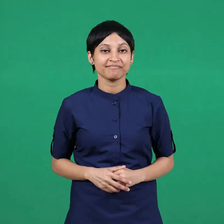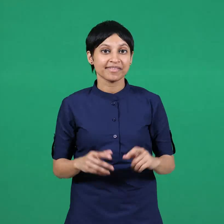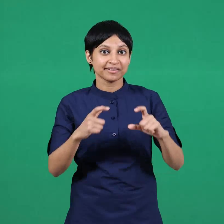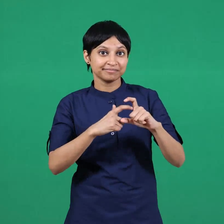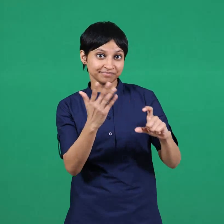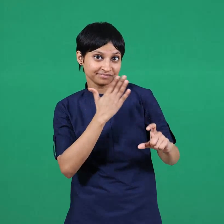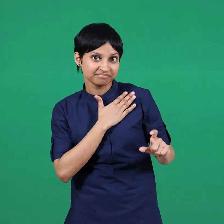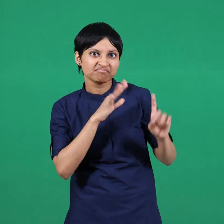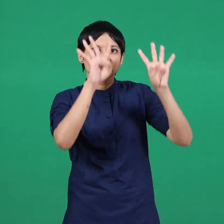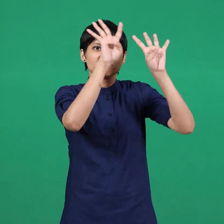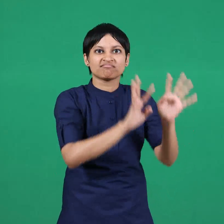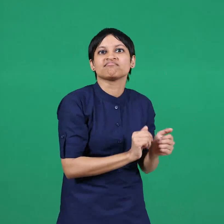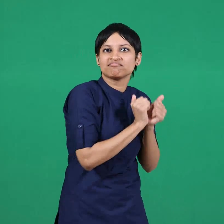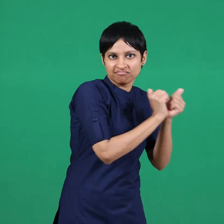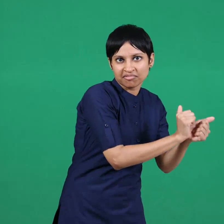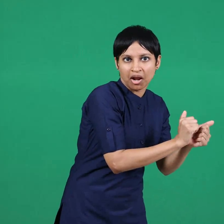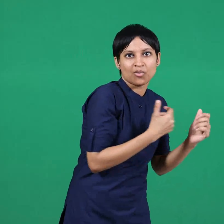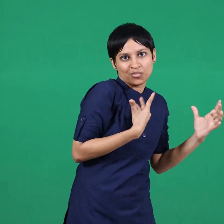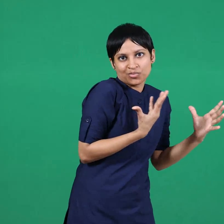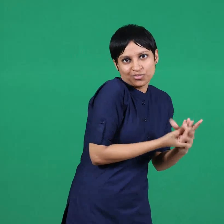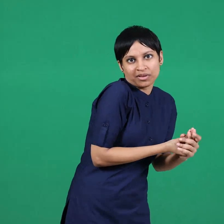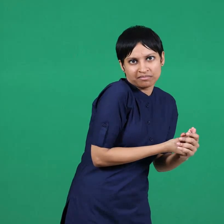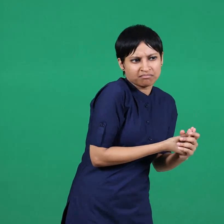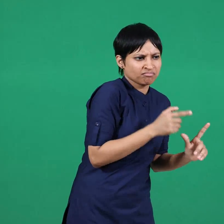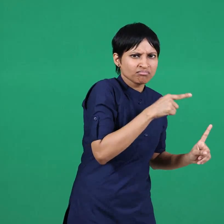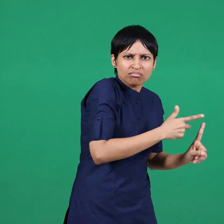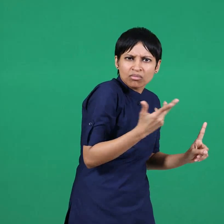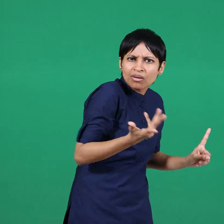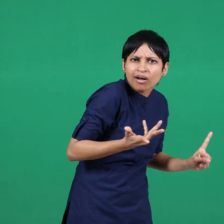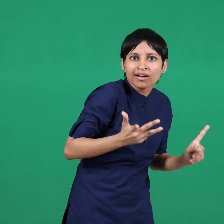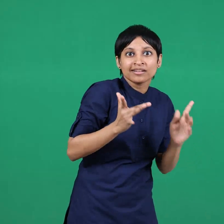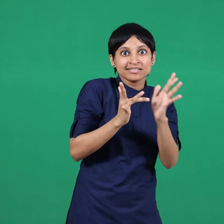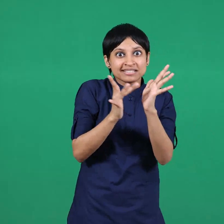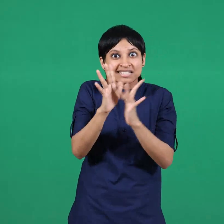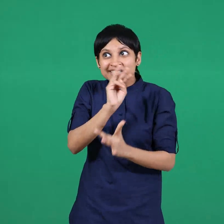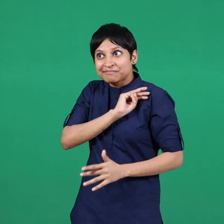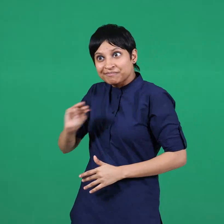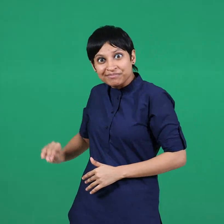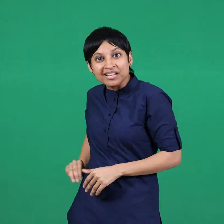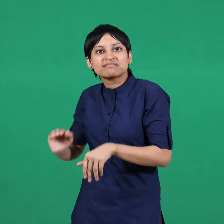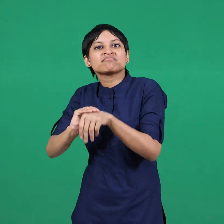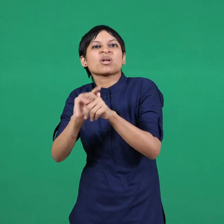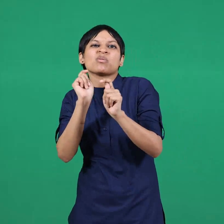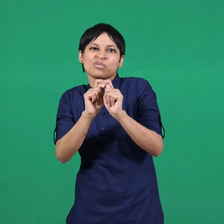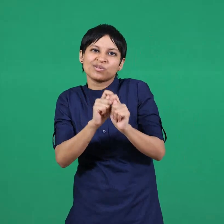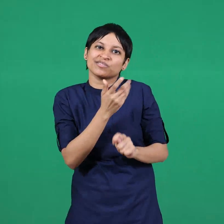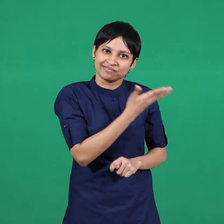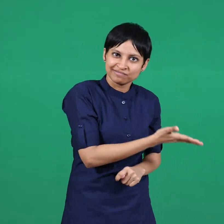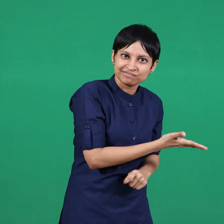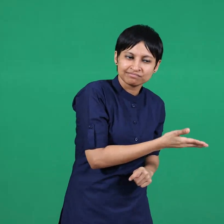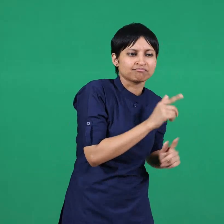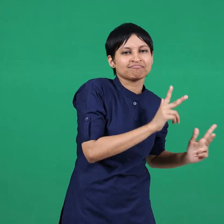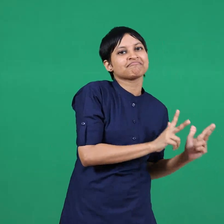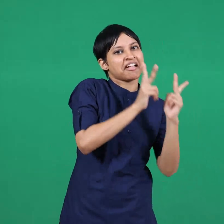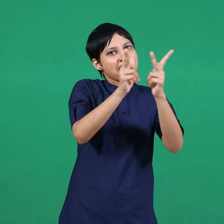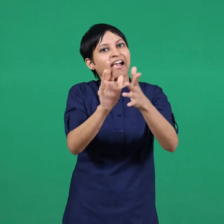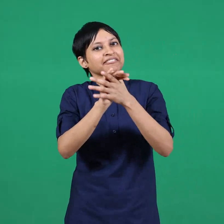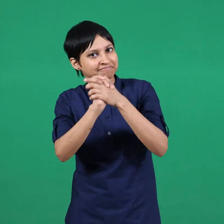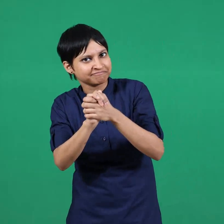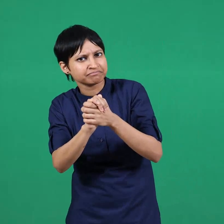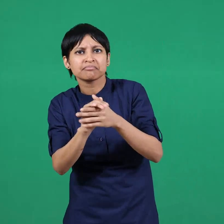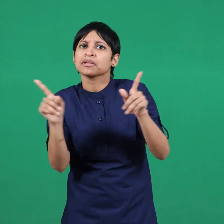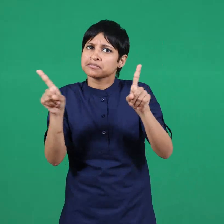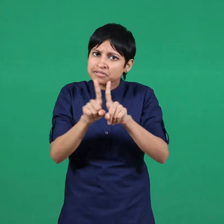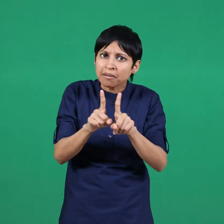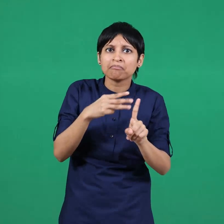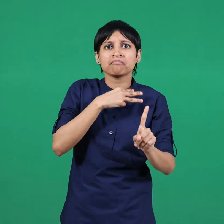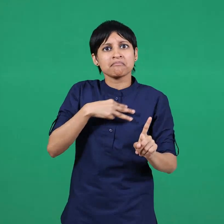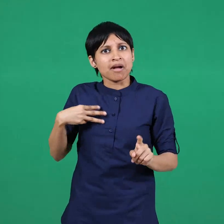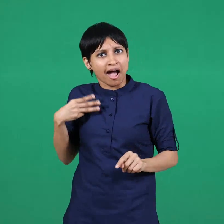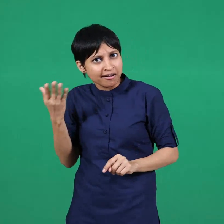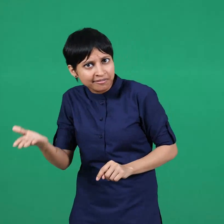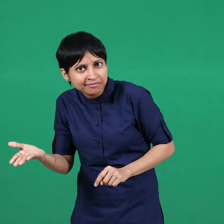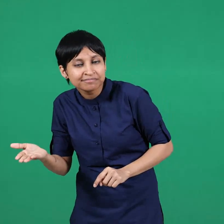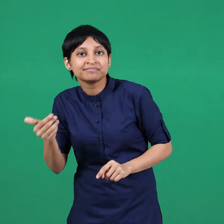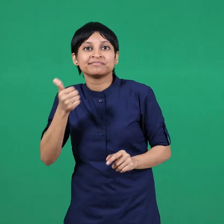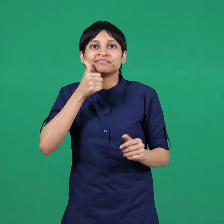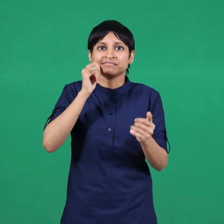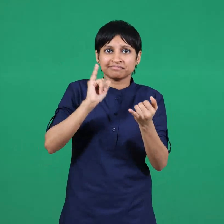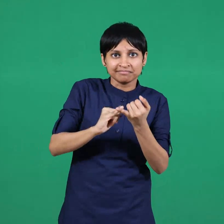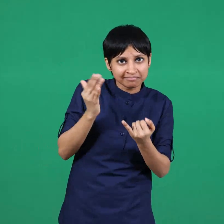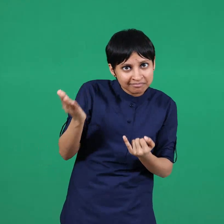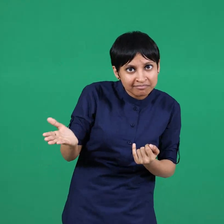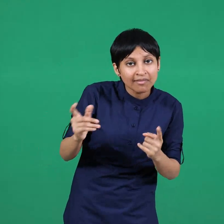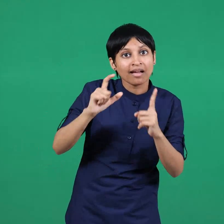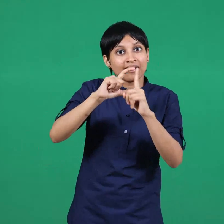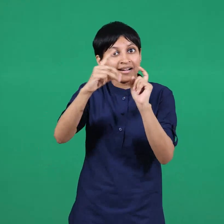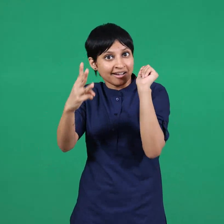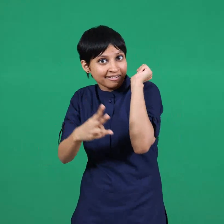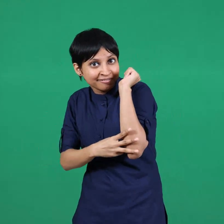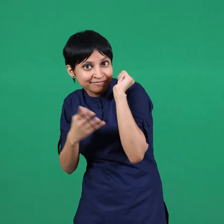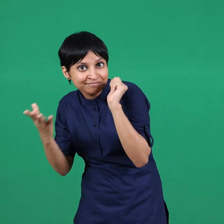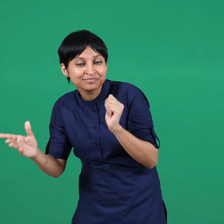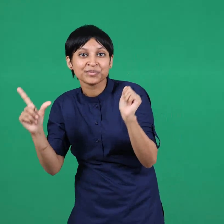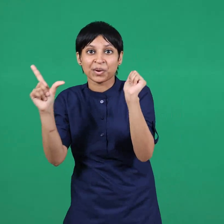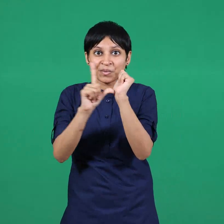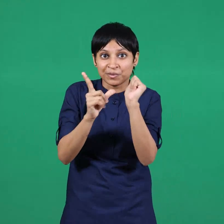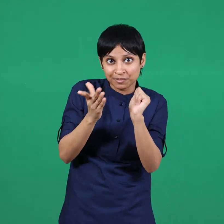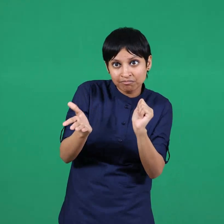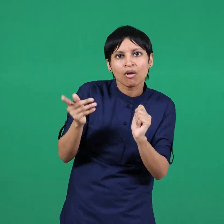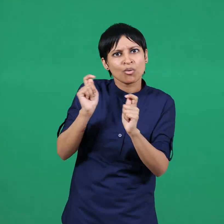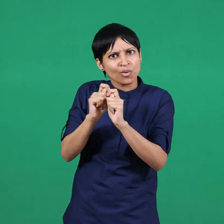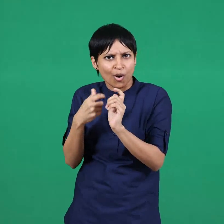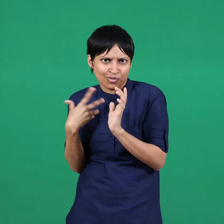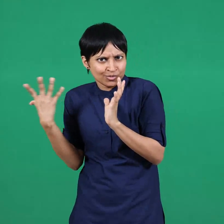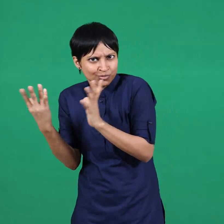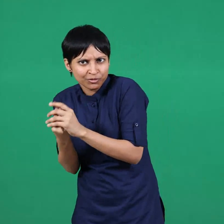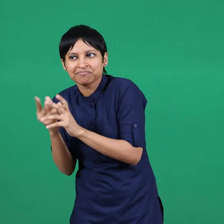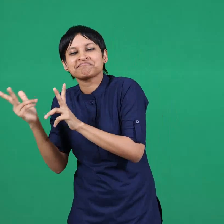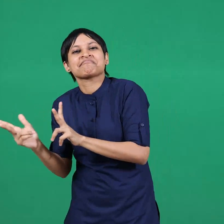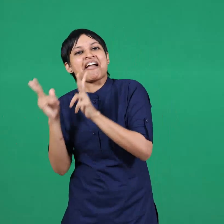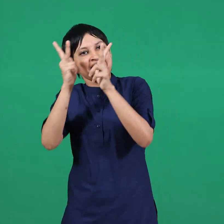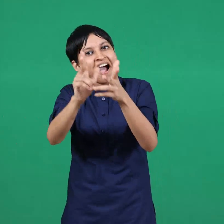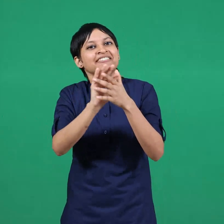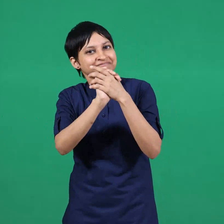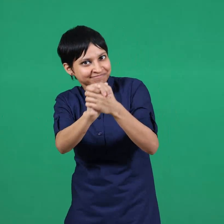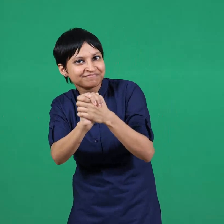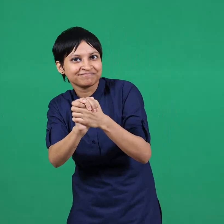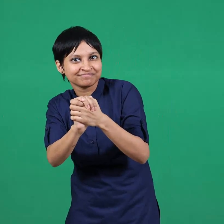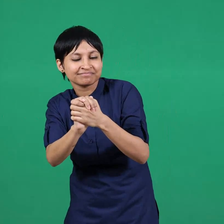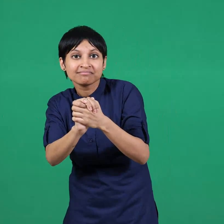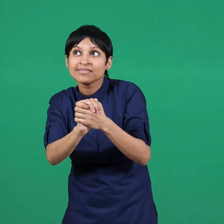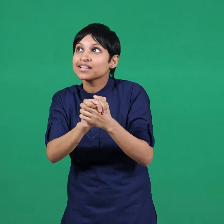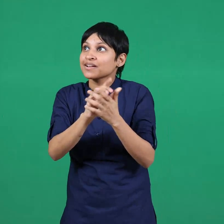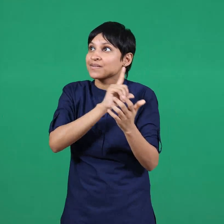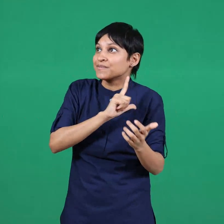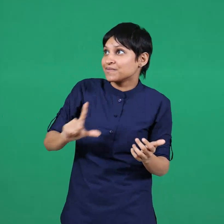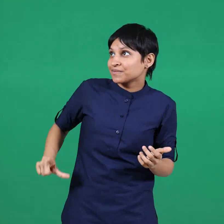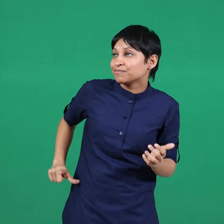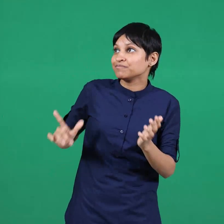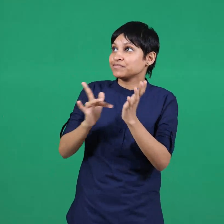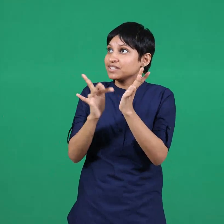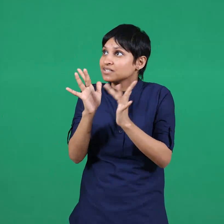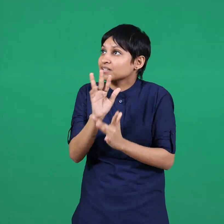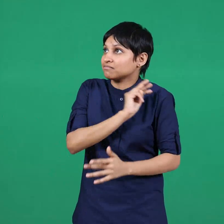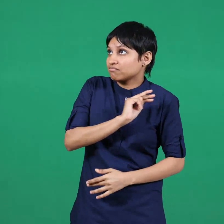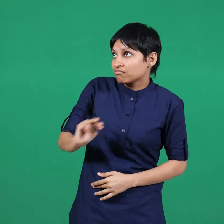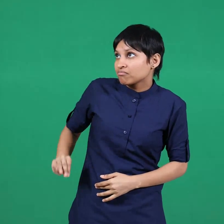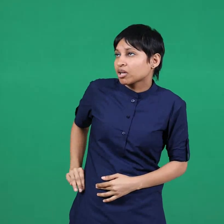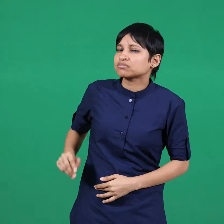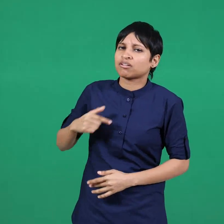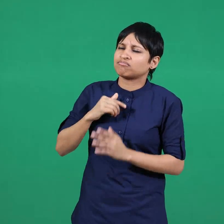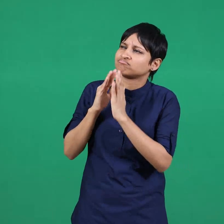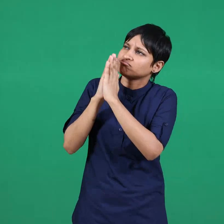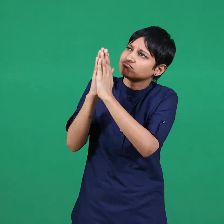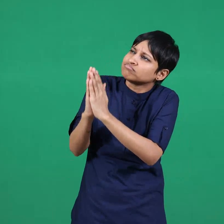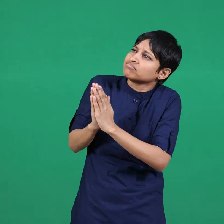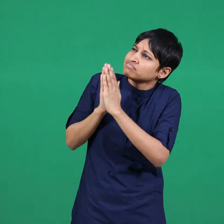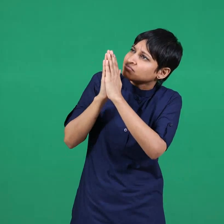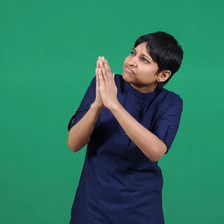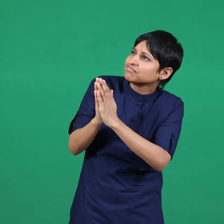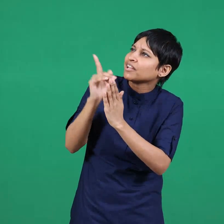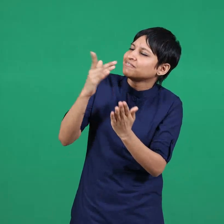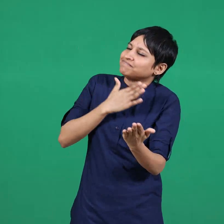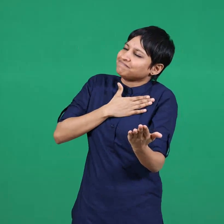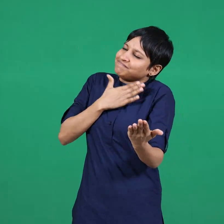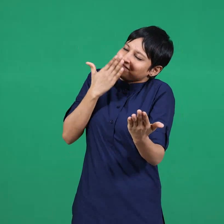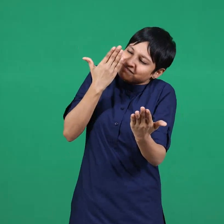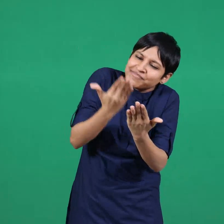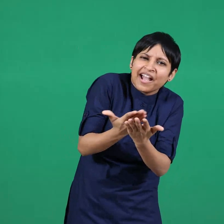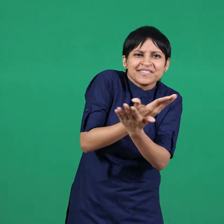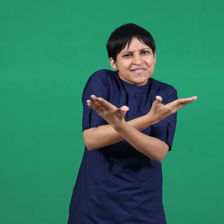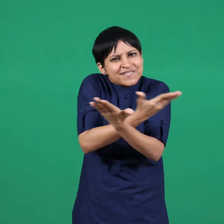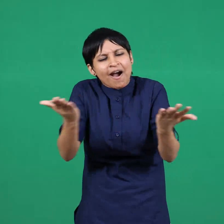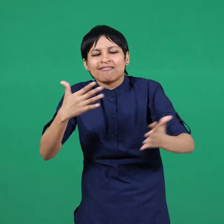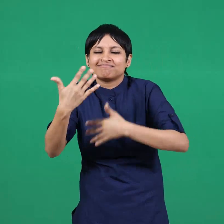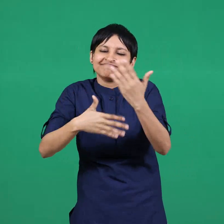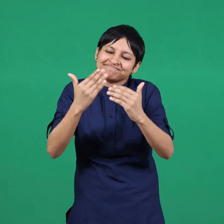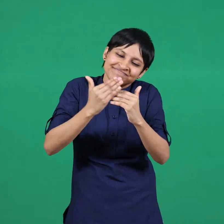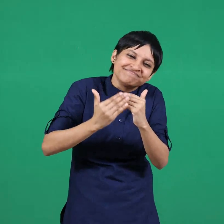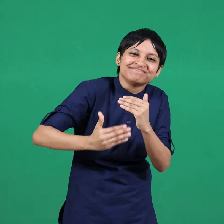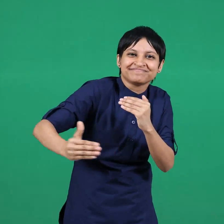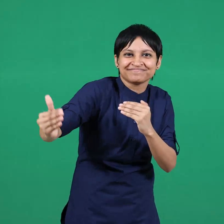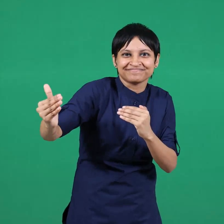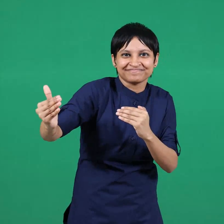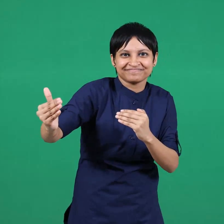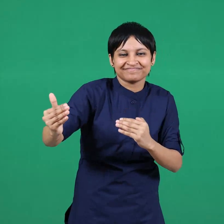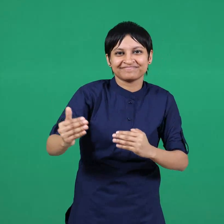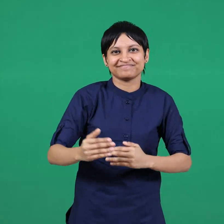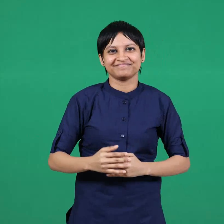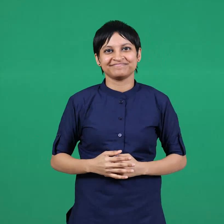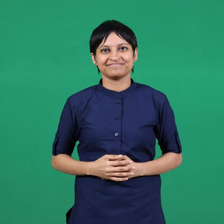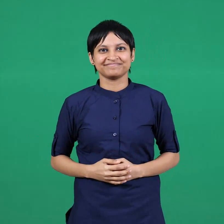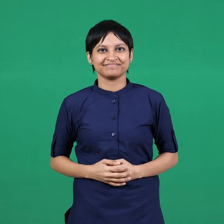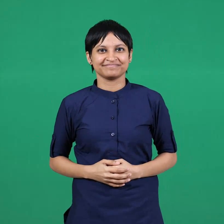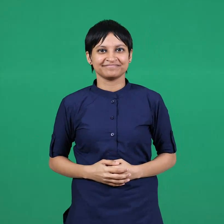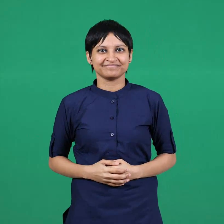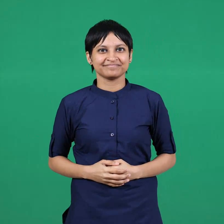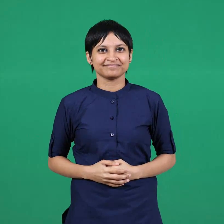Epaphras, my fellow prisoner in Christ Jesus, sends you greetings, as do Mark, Aristarchus, Demas, and Luke, my fellow workers. The grace of the Lord Jesus Christ be with your spirit.